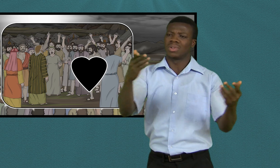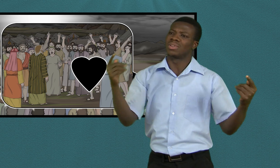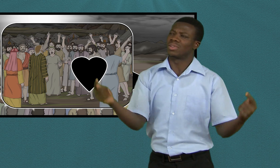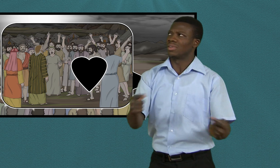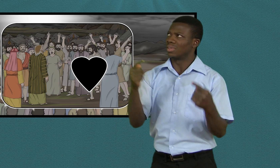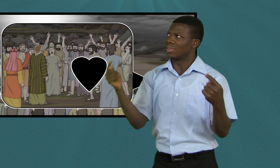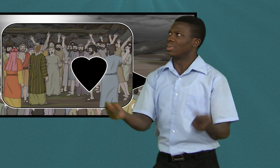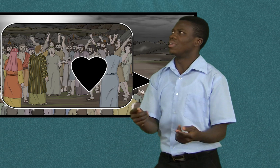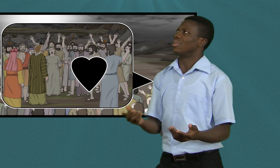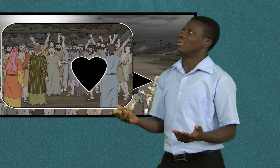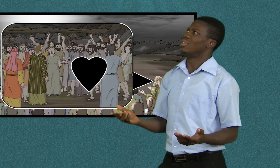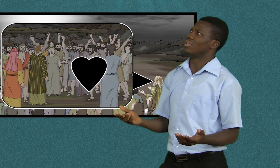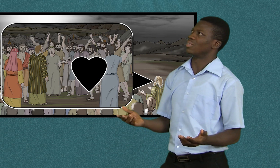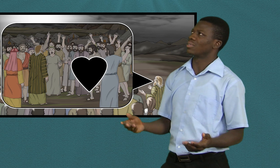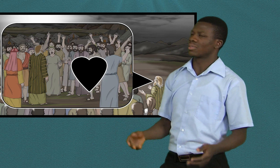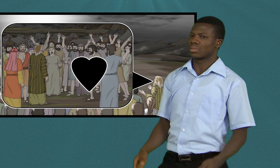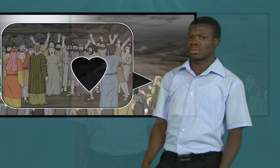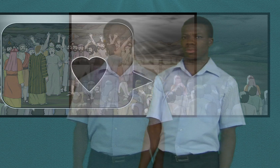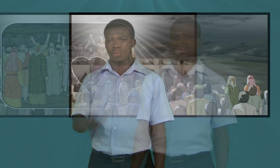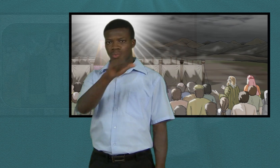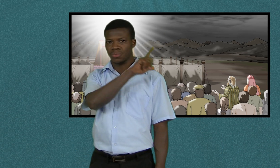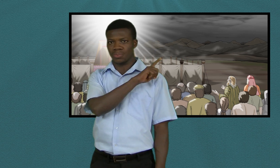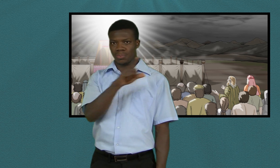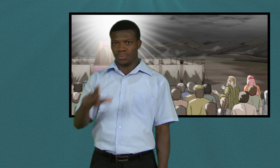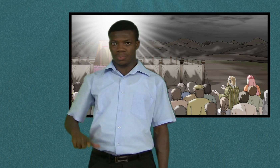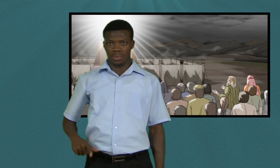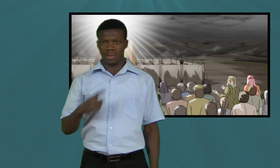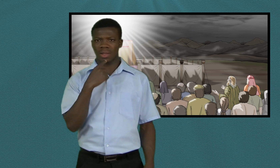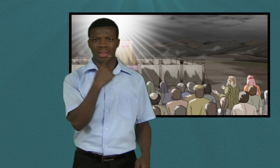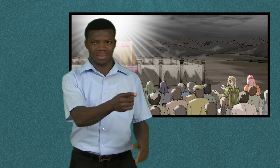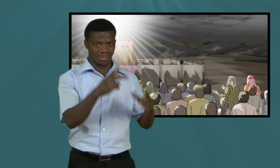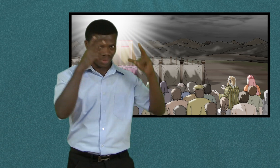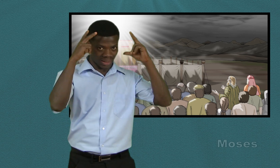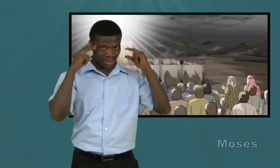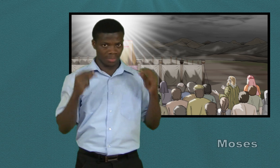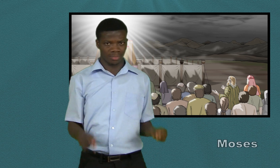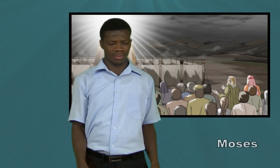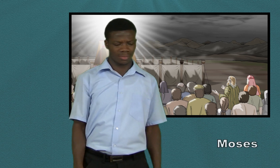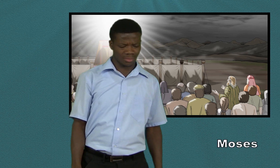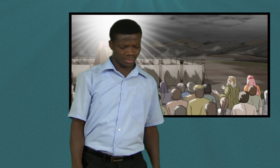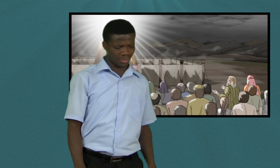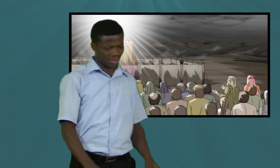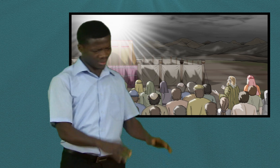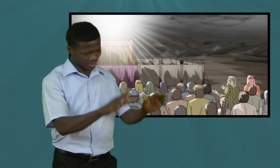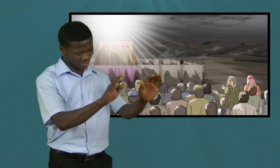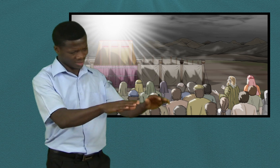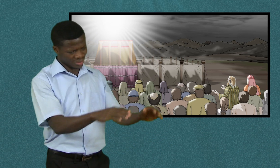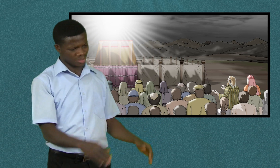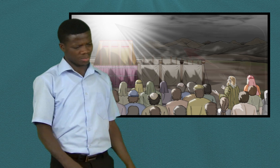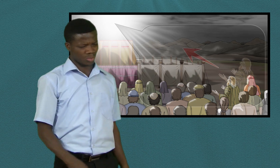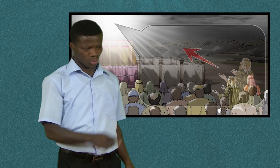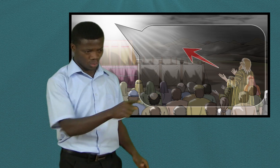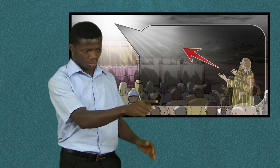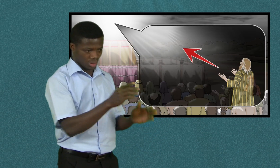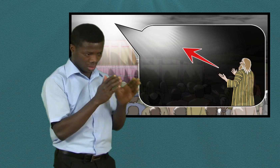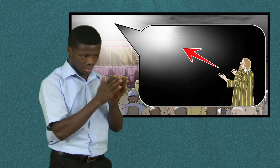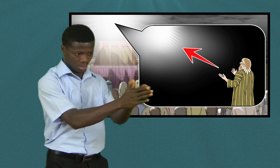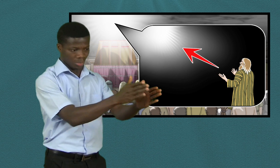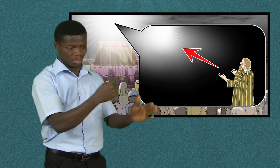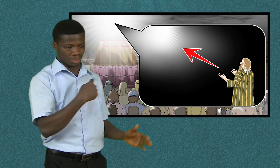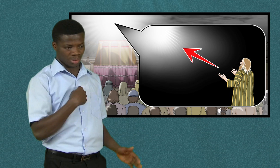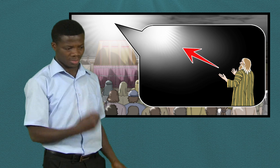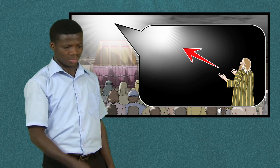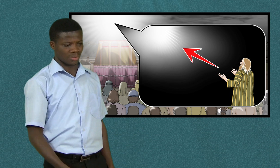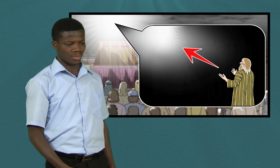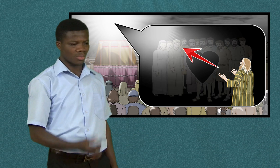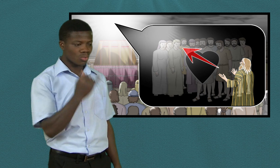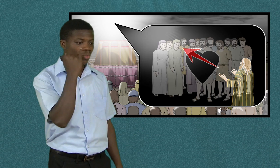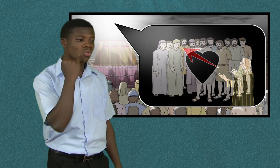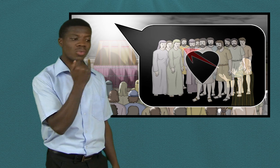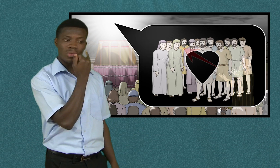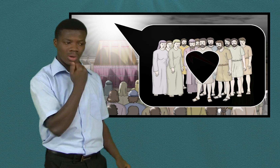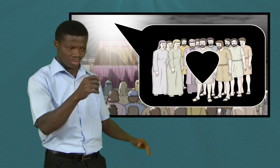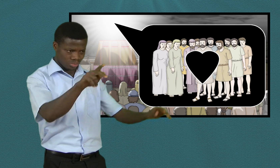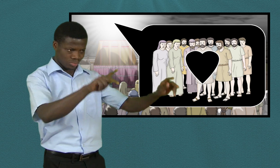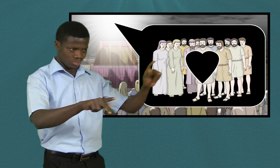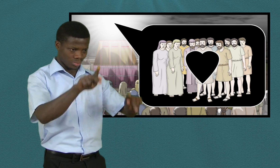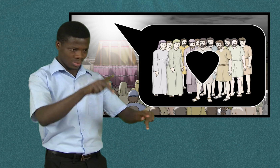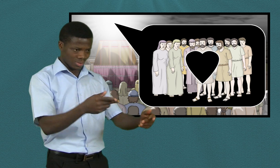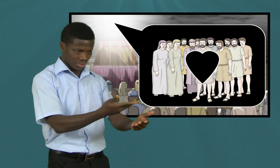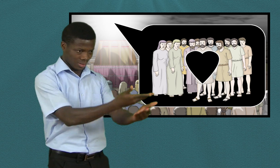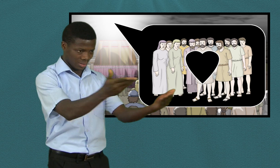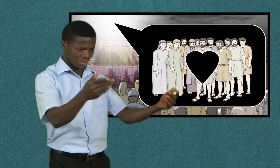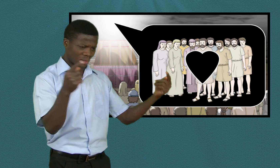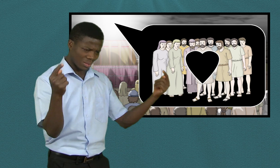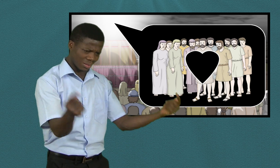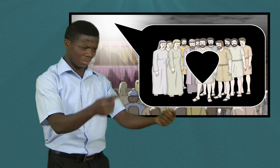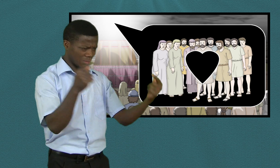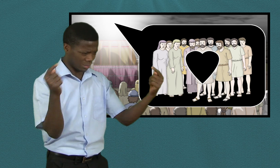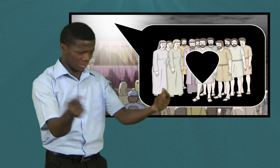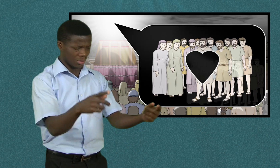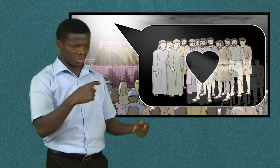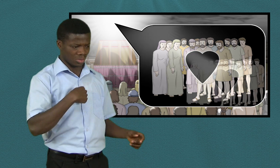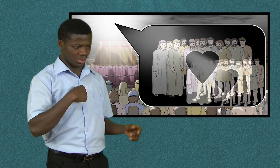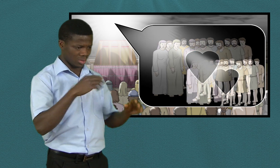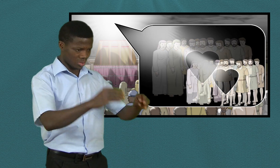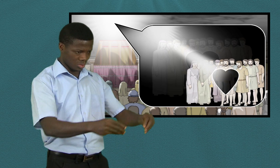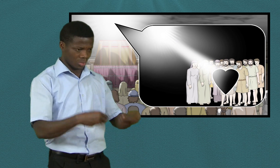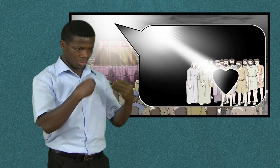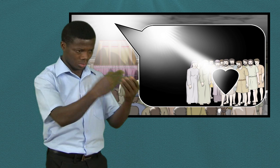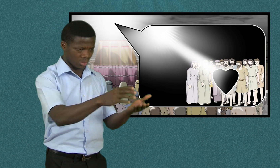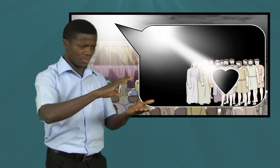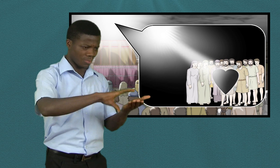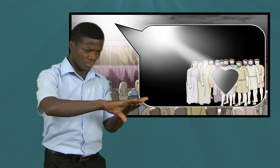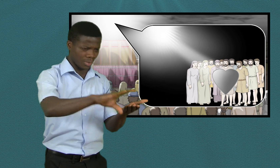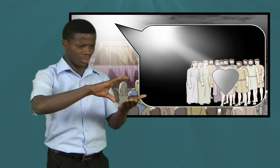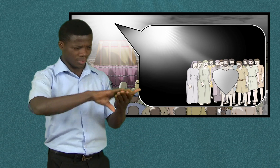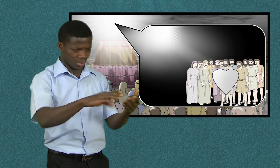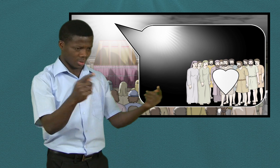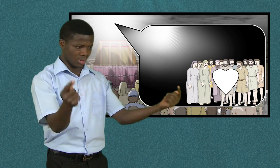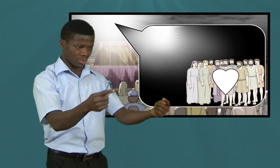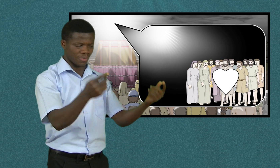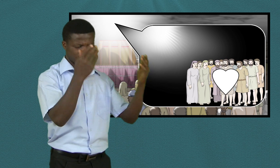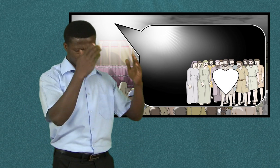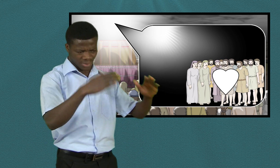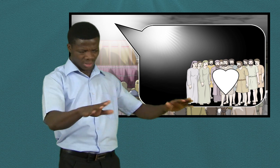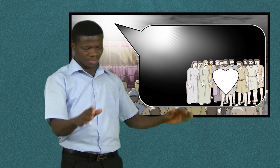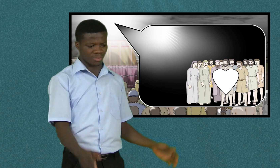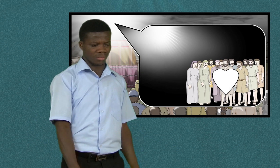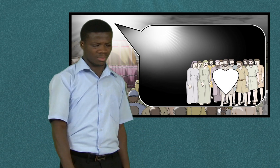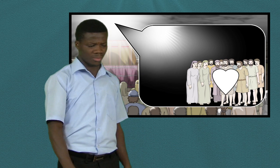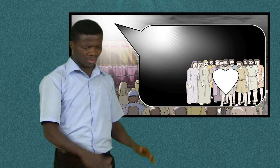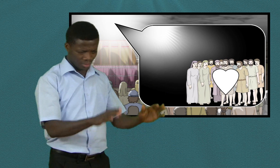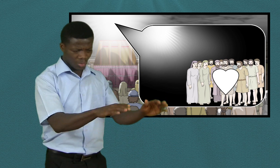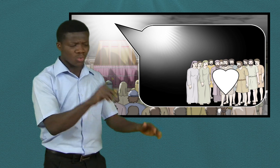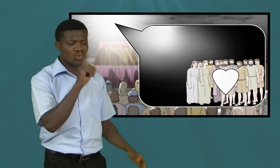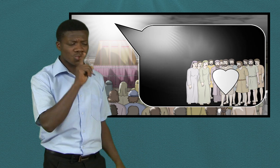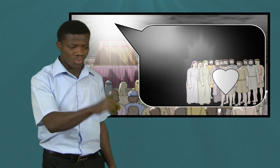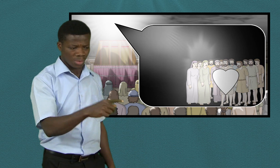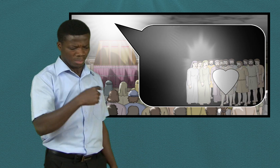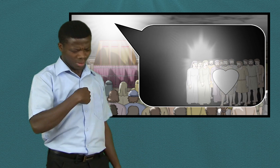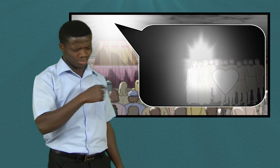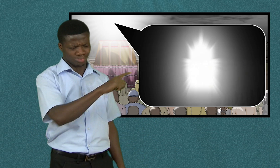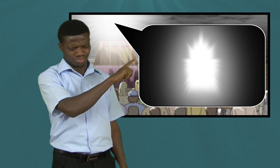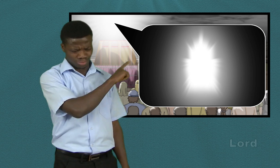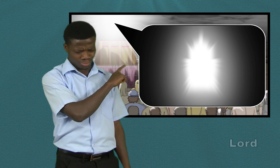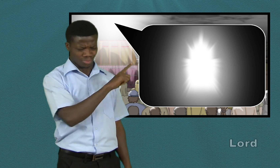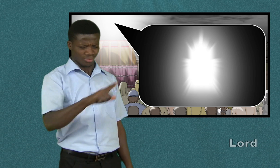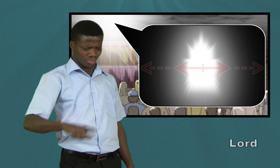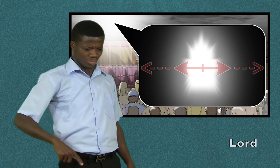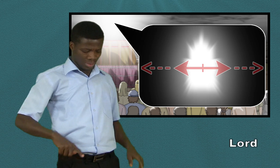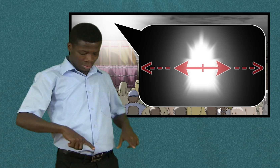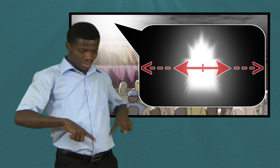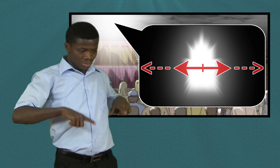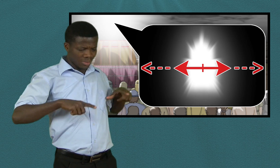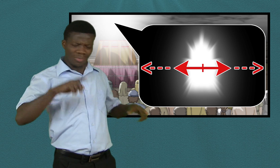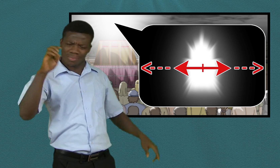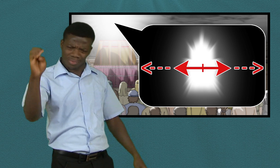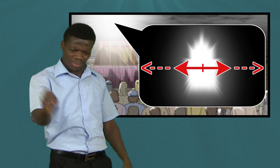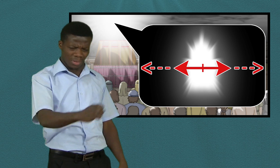“I have pardoned them as you requested,” the LORD replied.